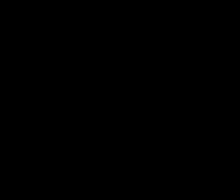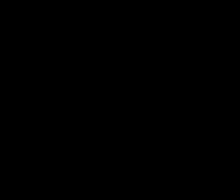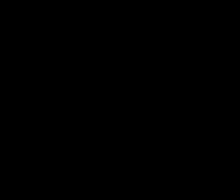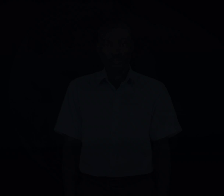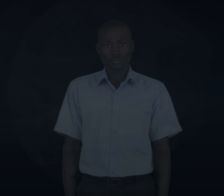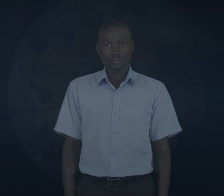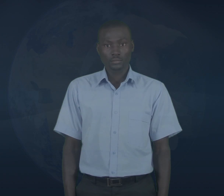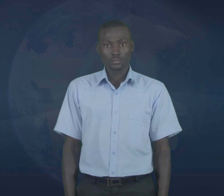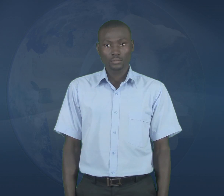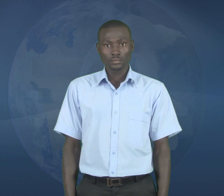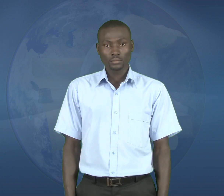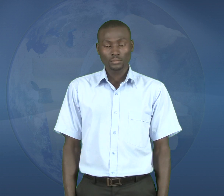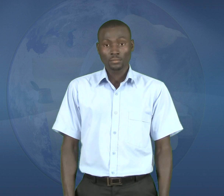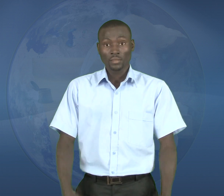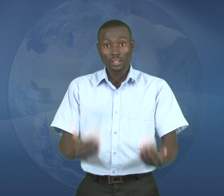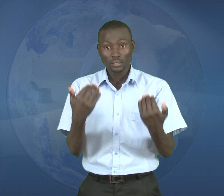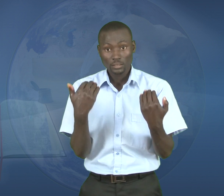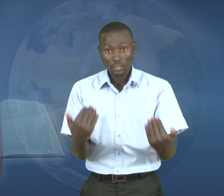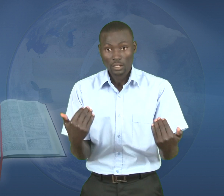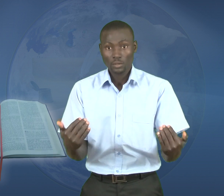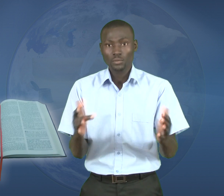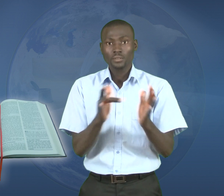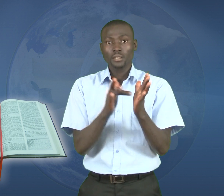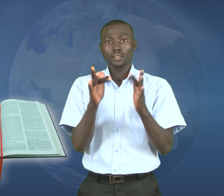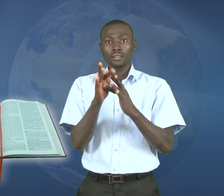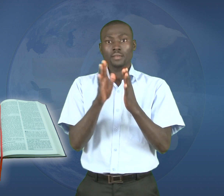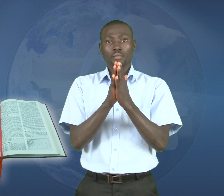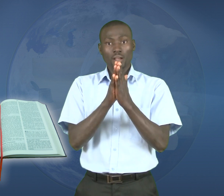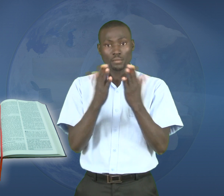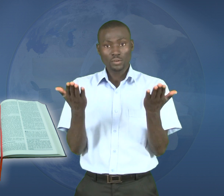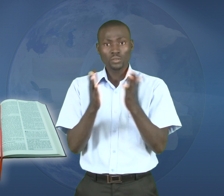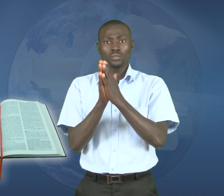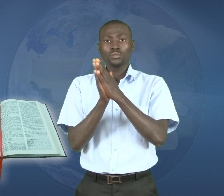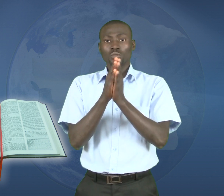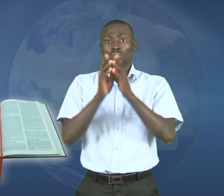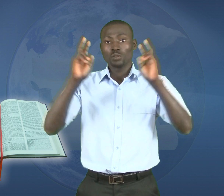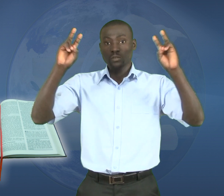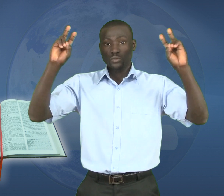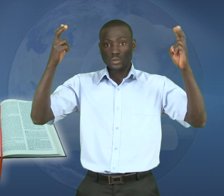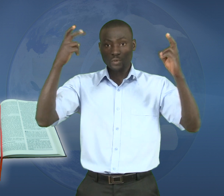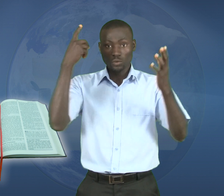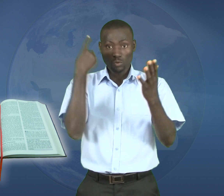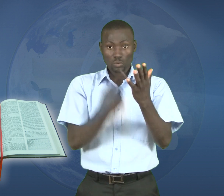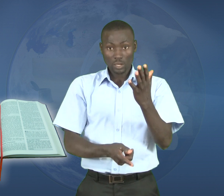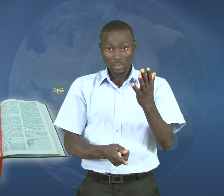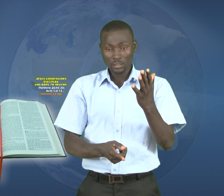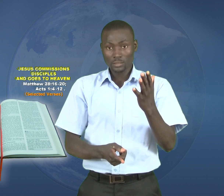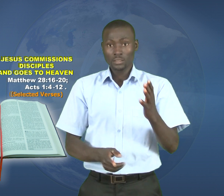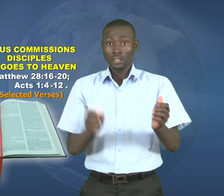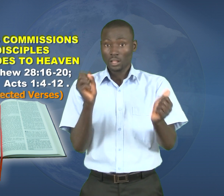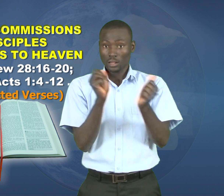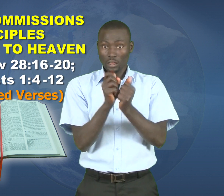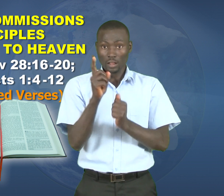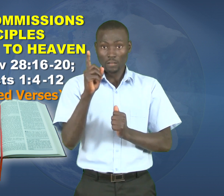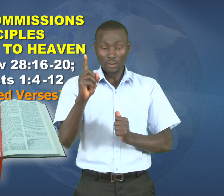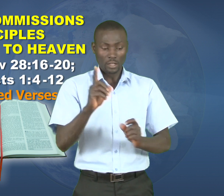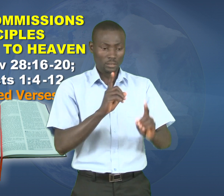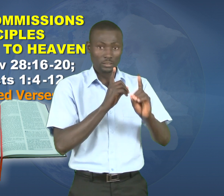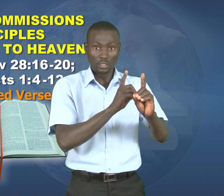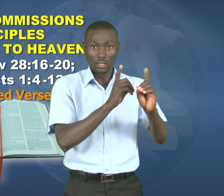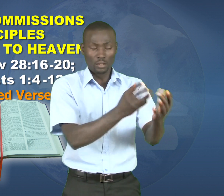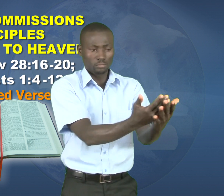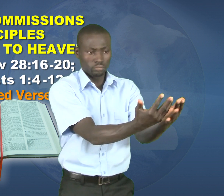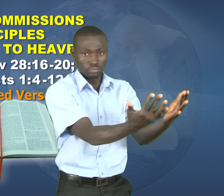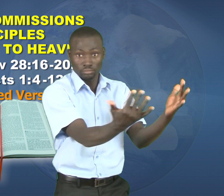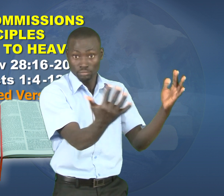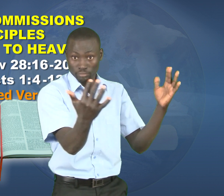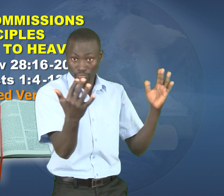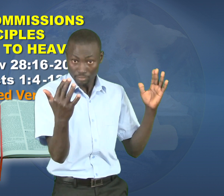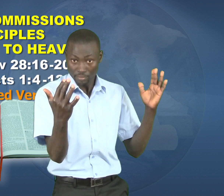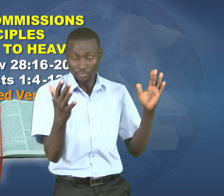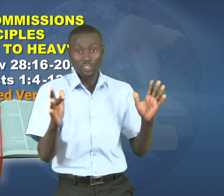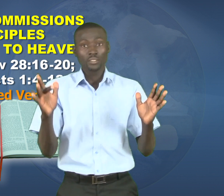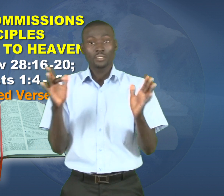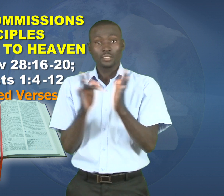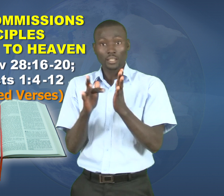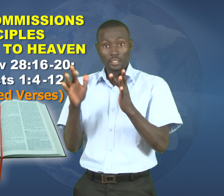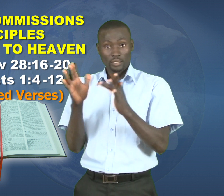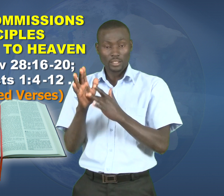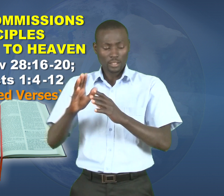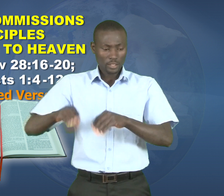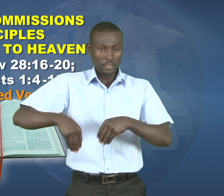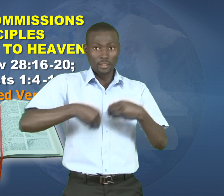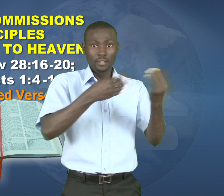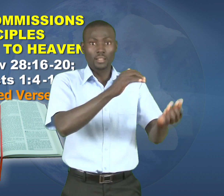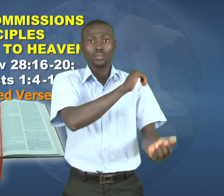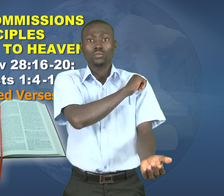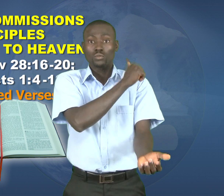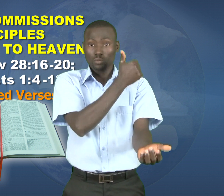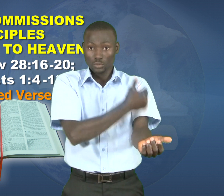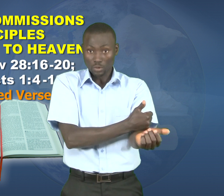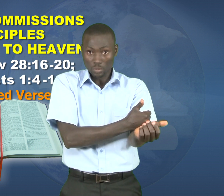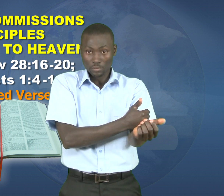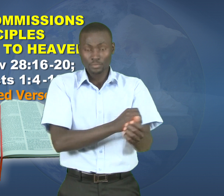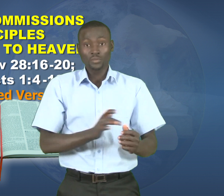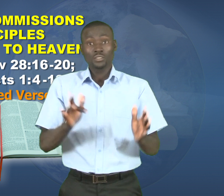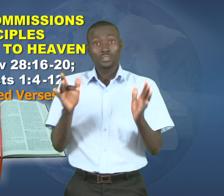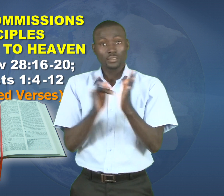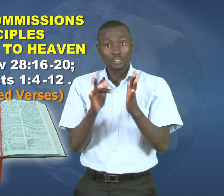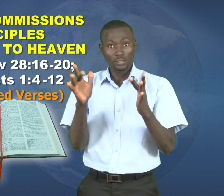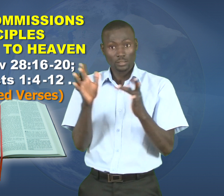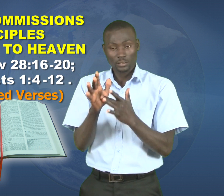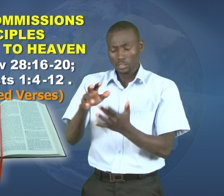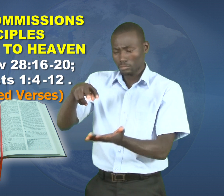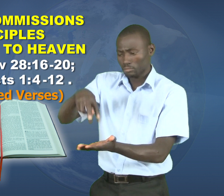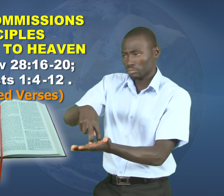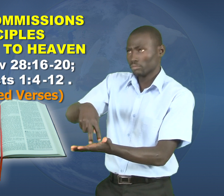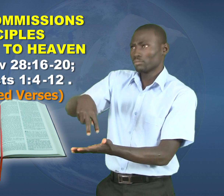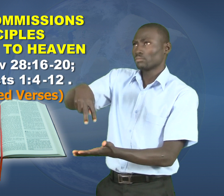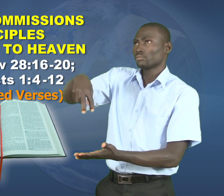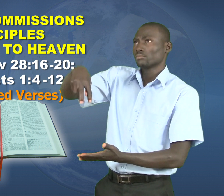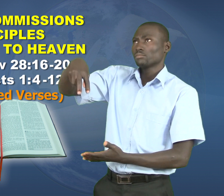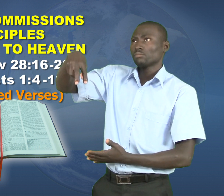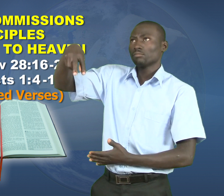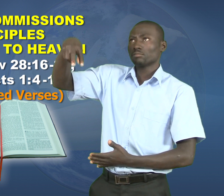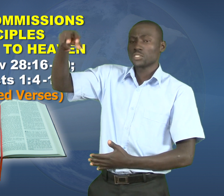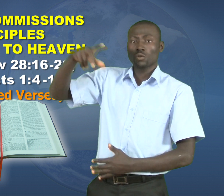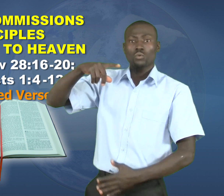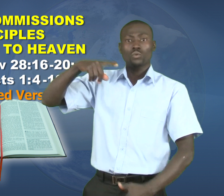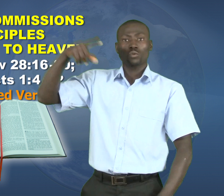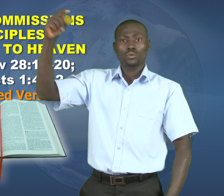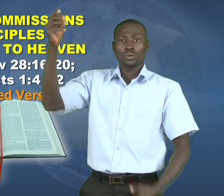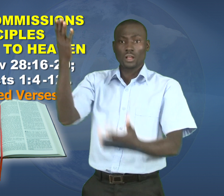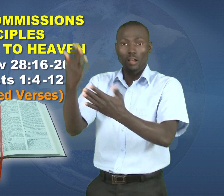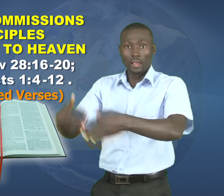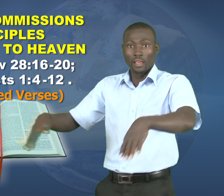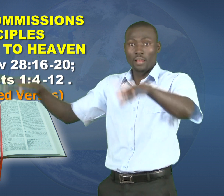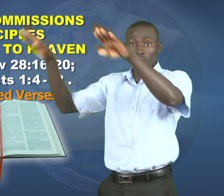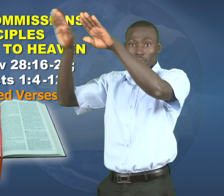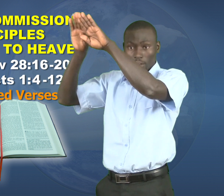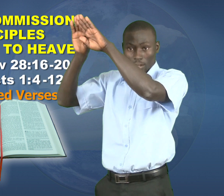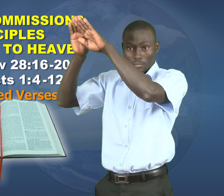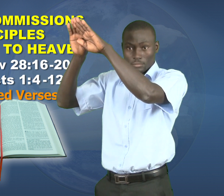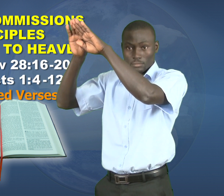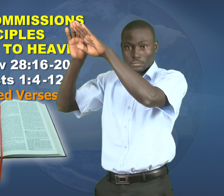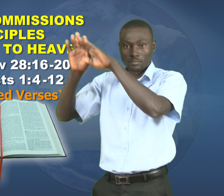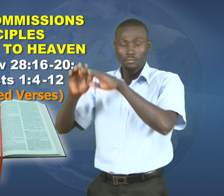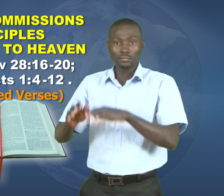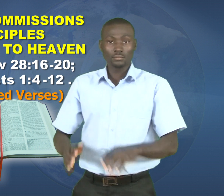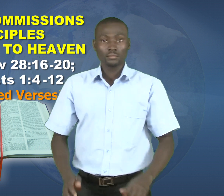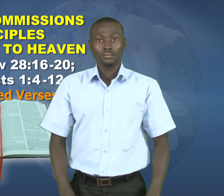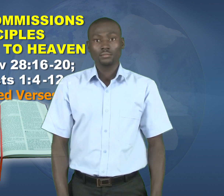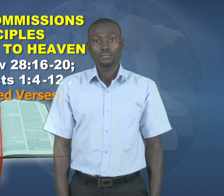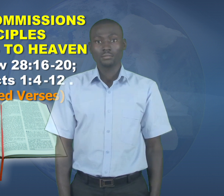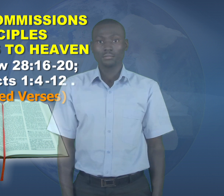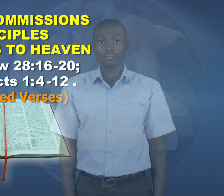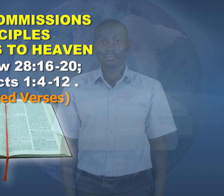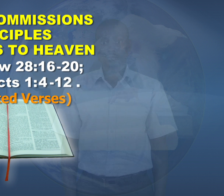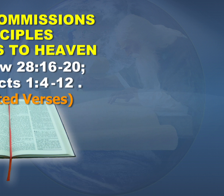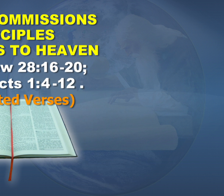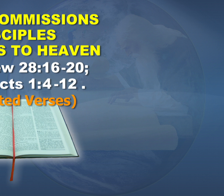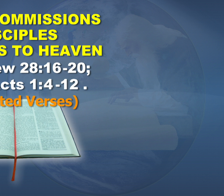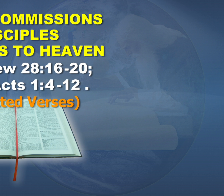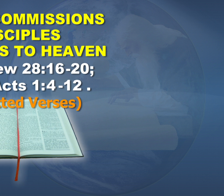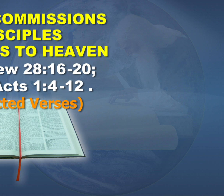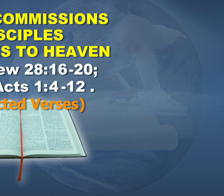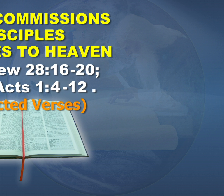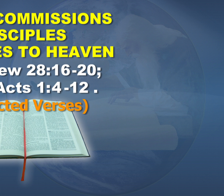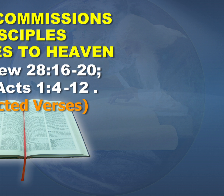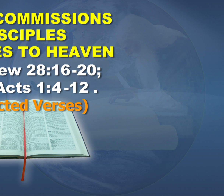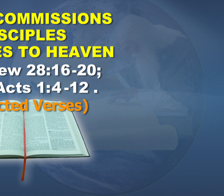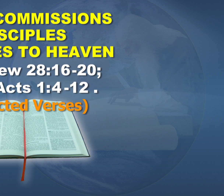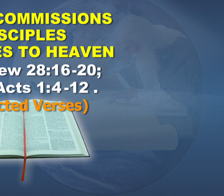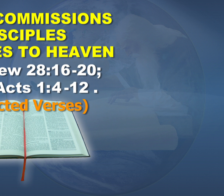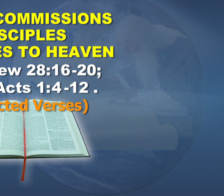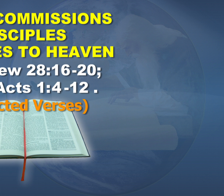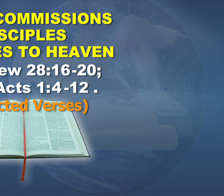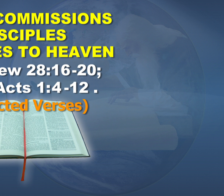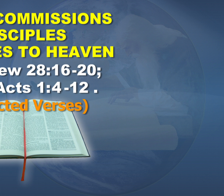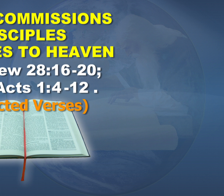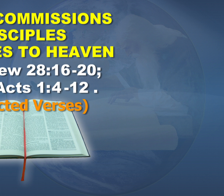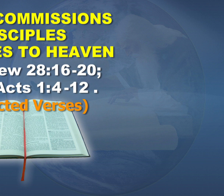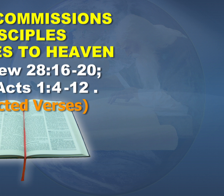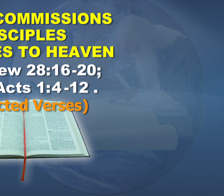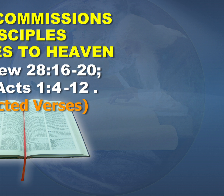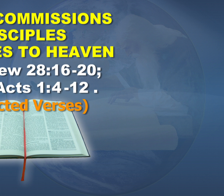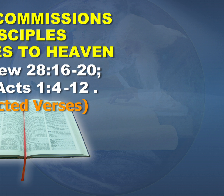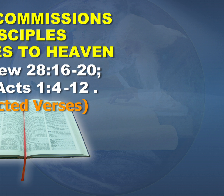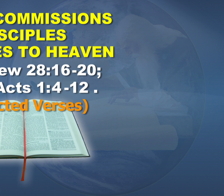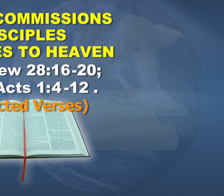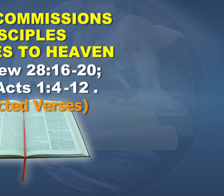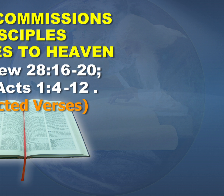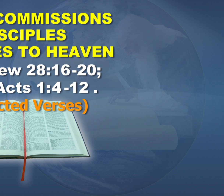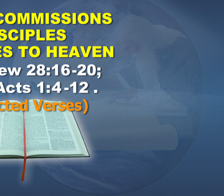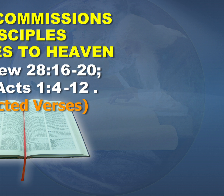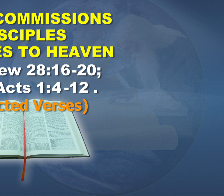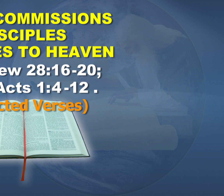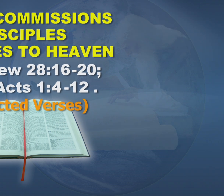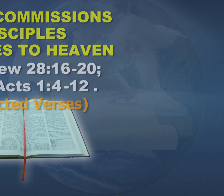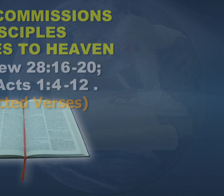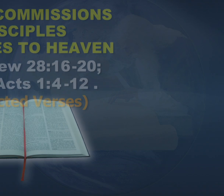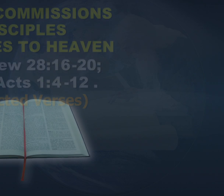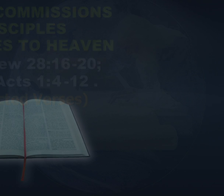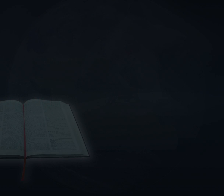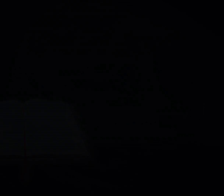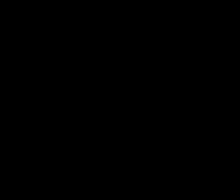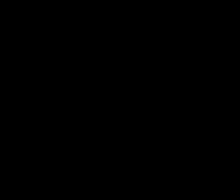Jesus commissions the disciples and goes to heaven